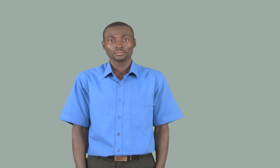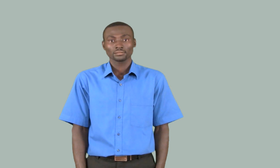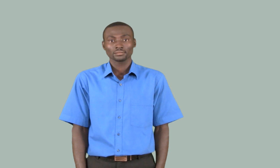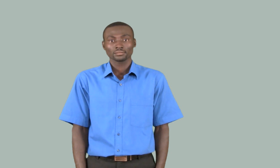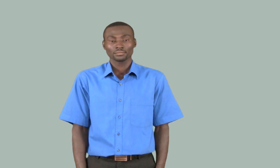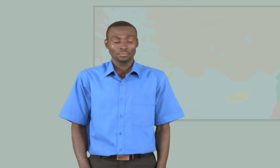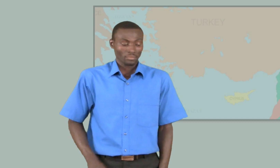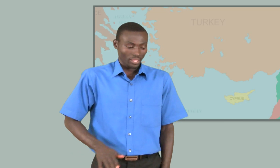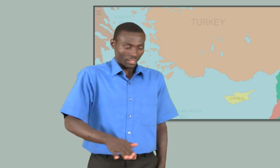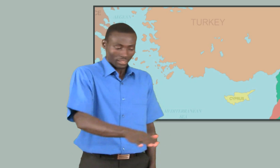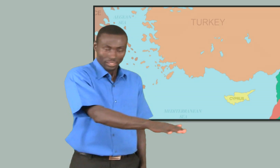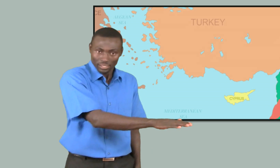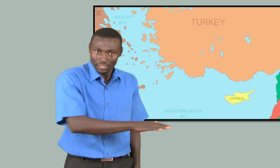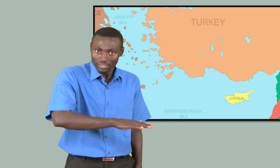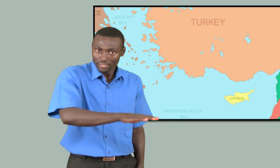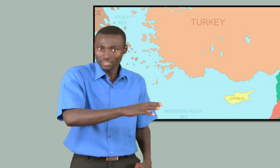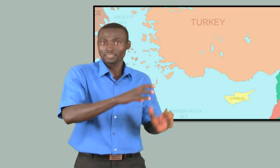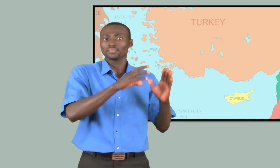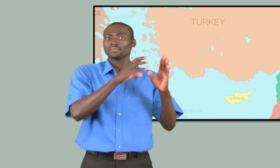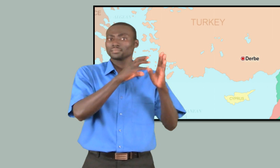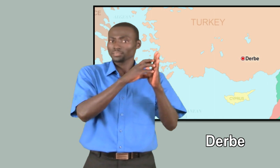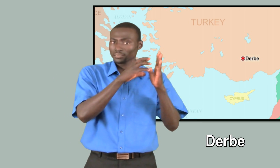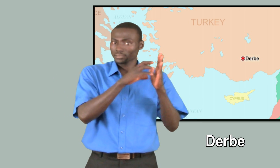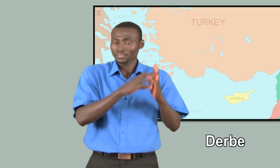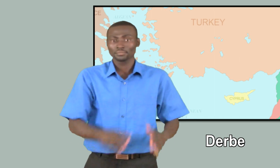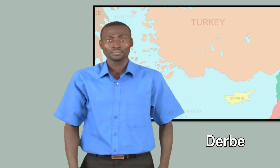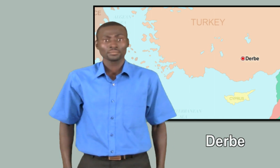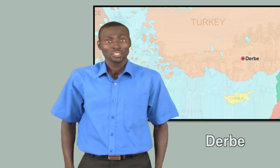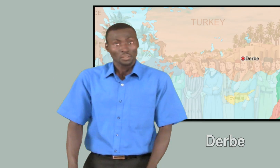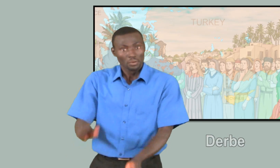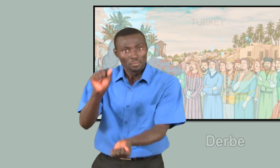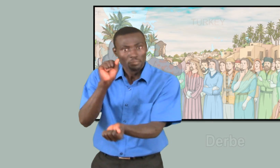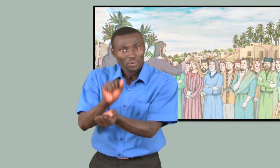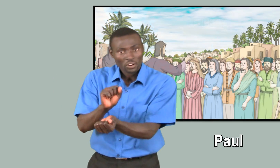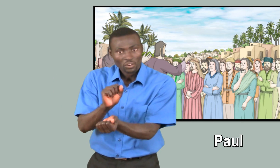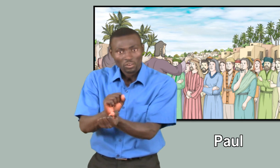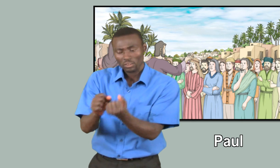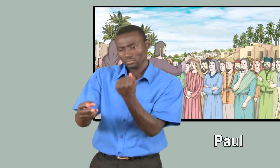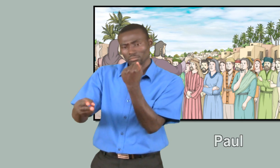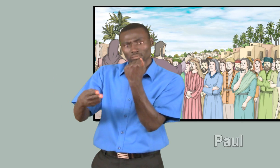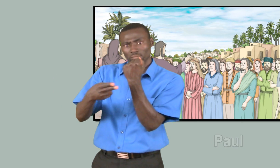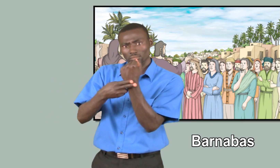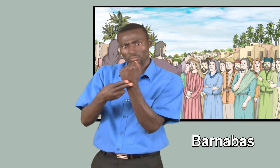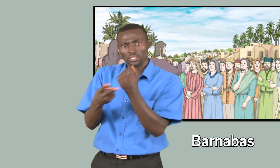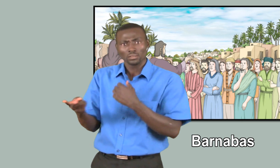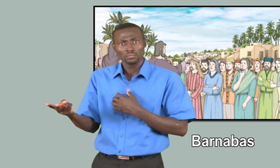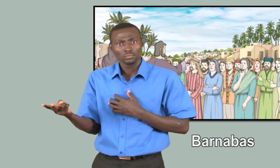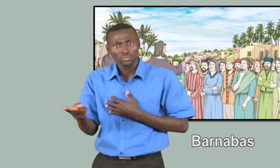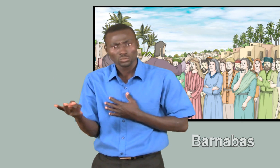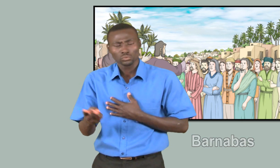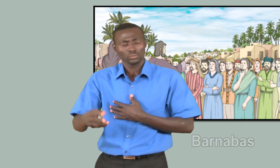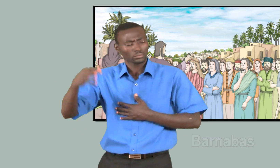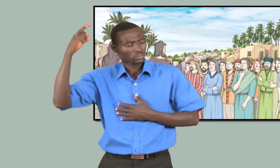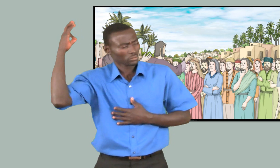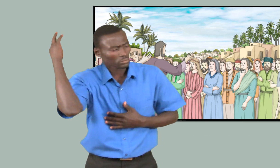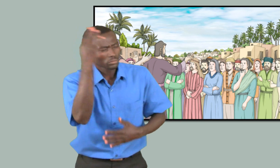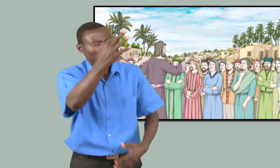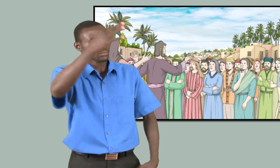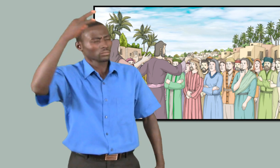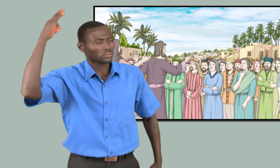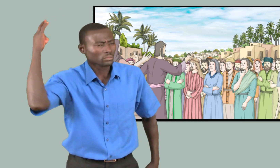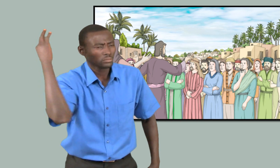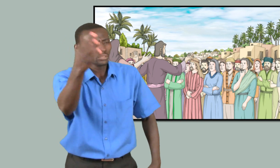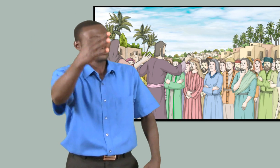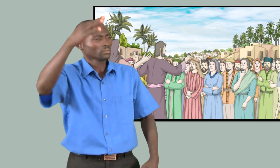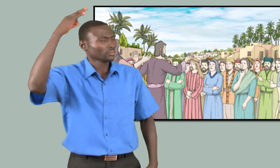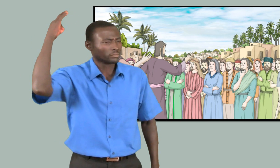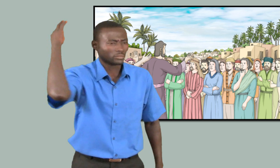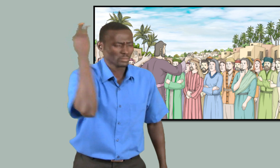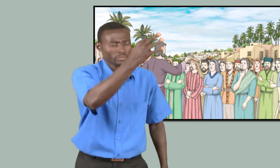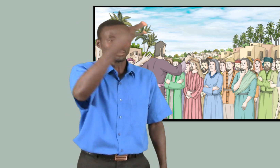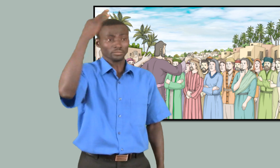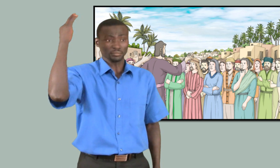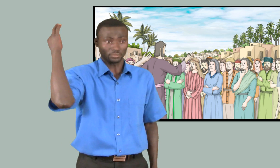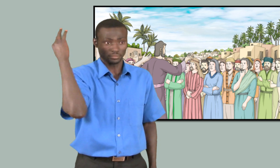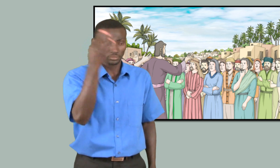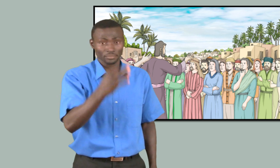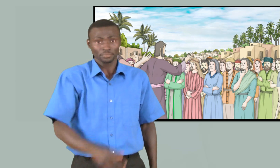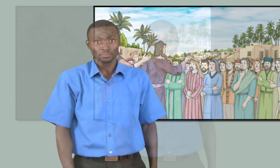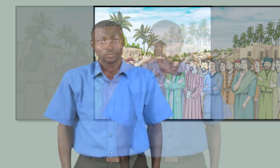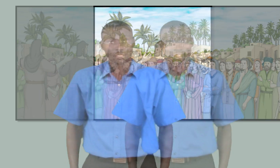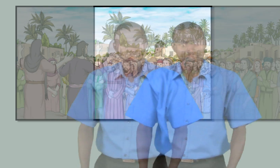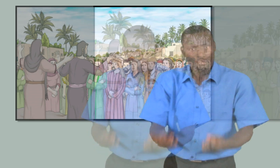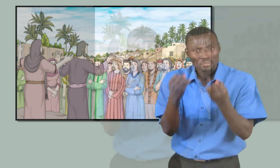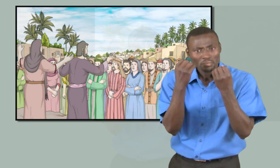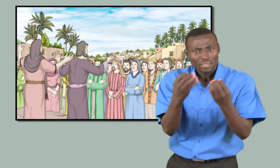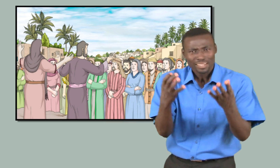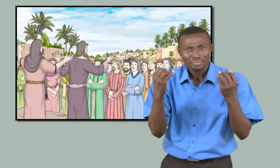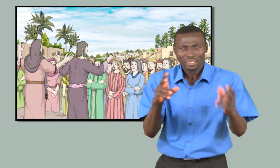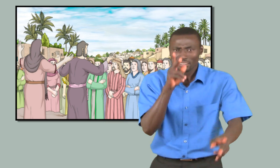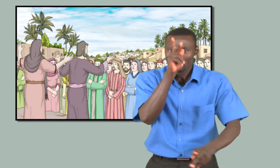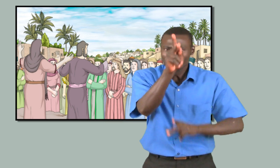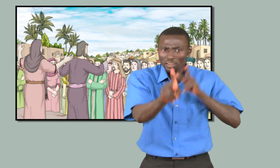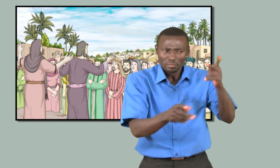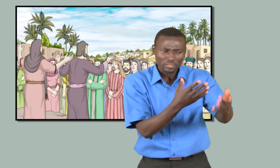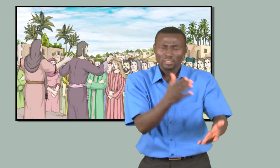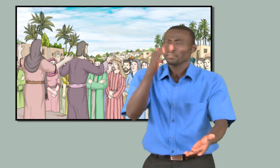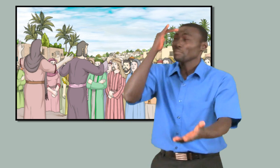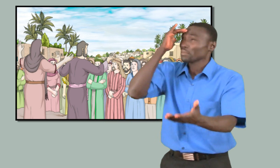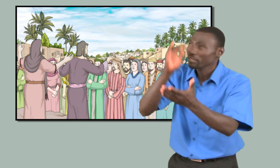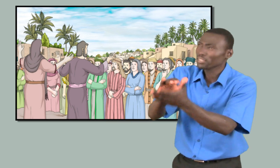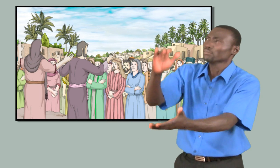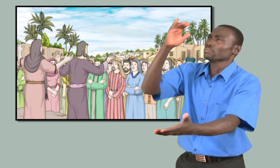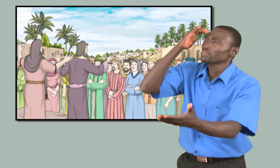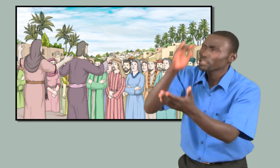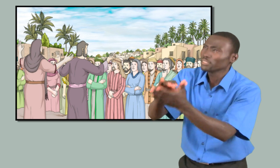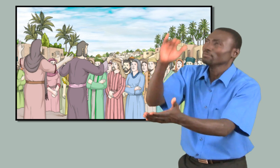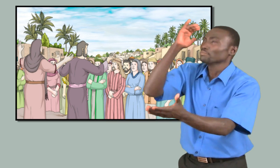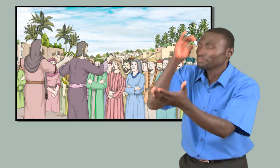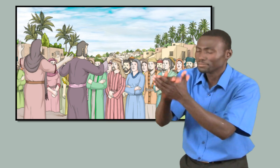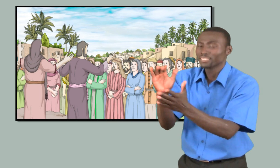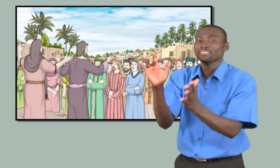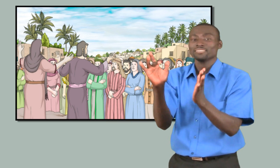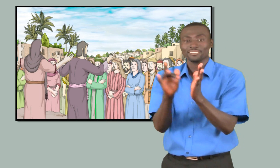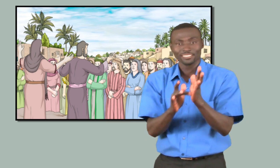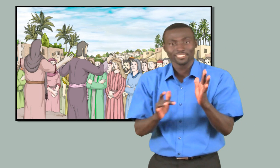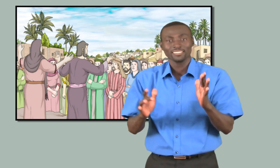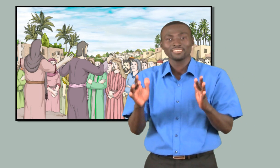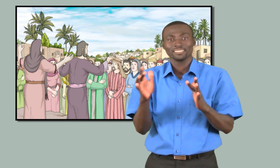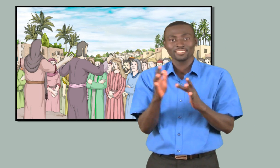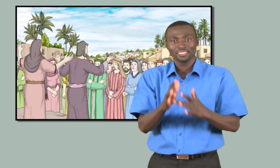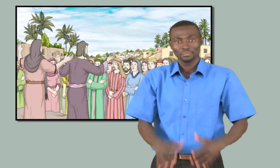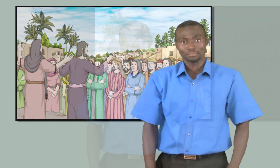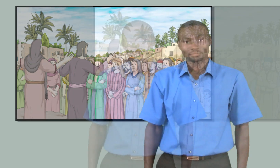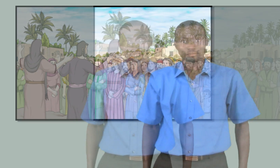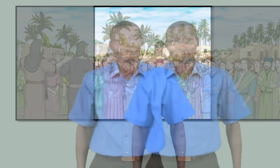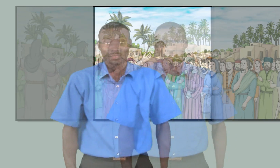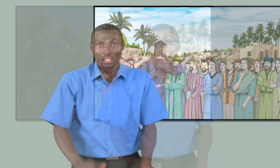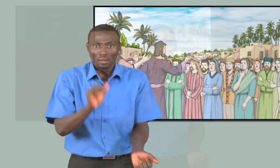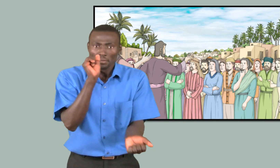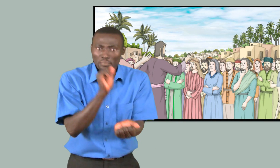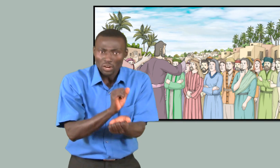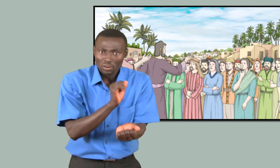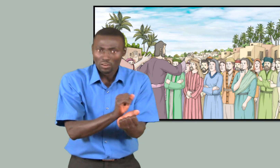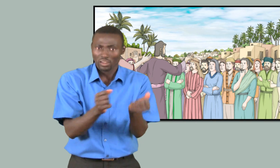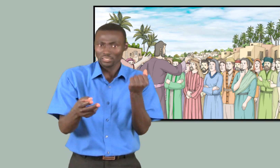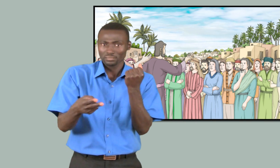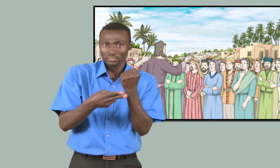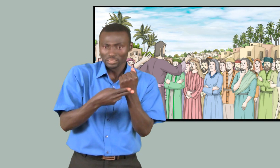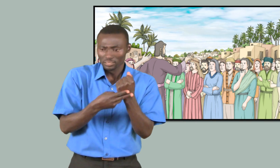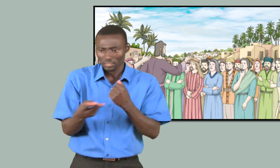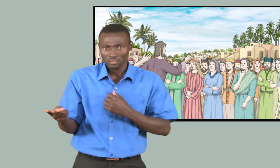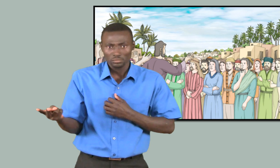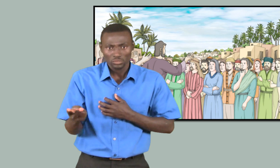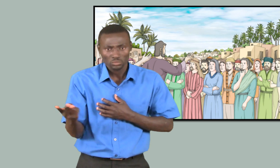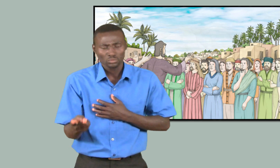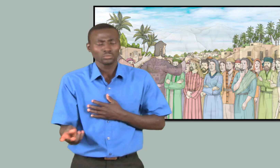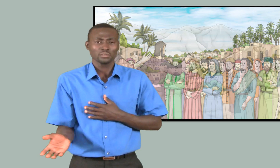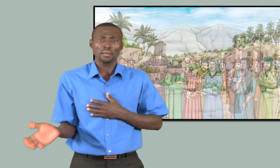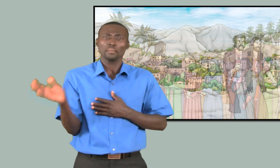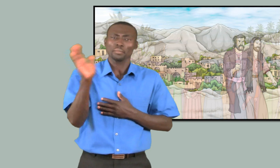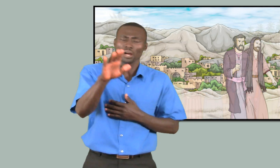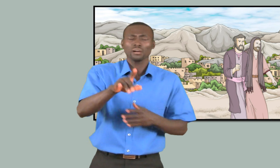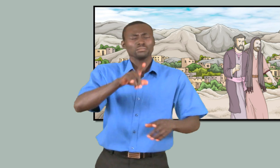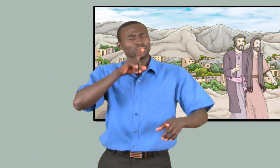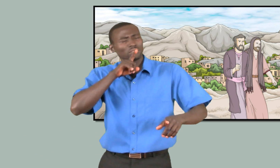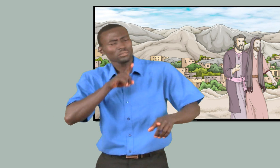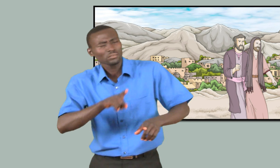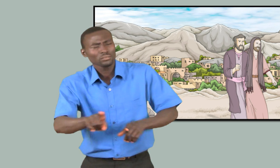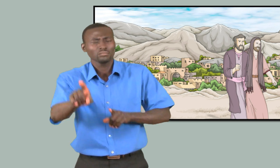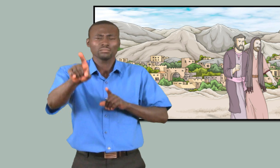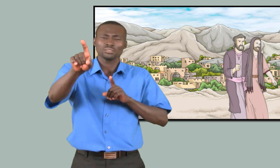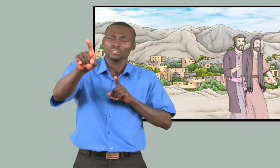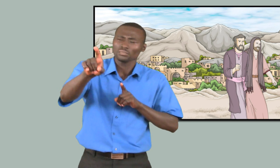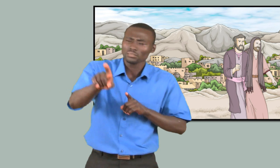They preached the gospel to that city and made many disciples.